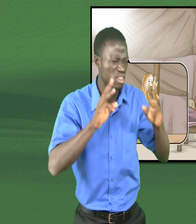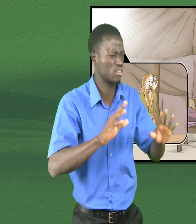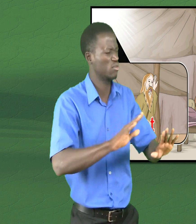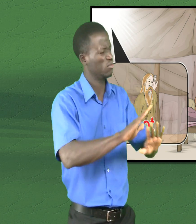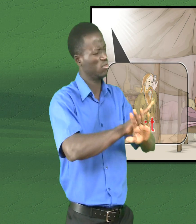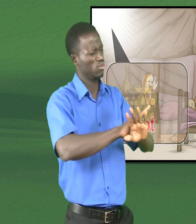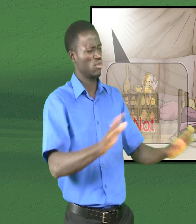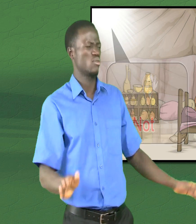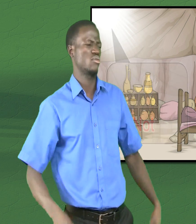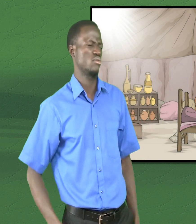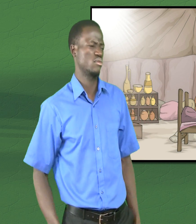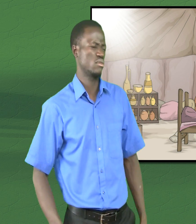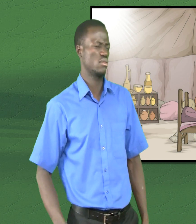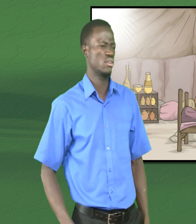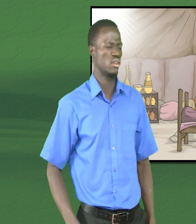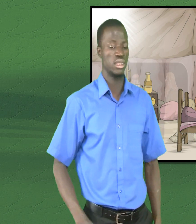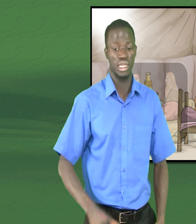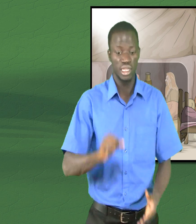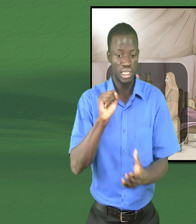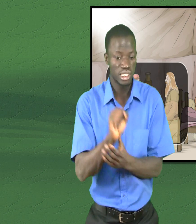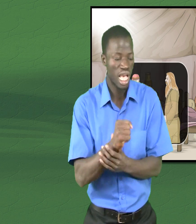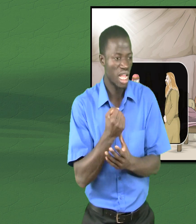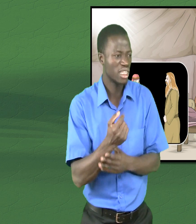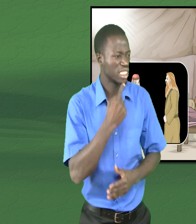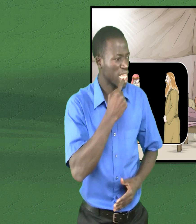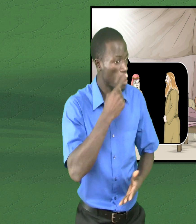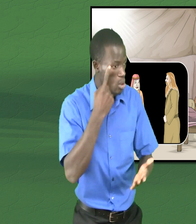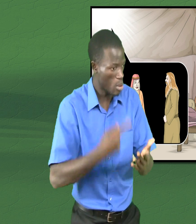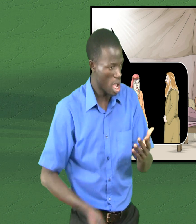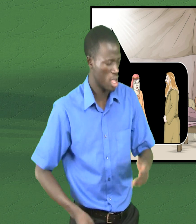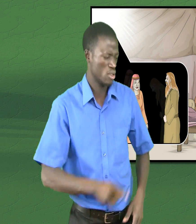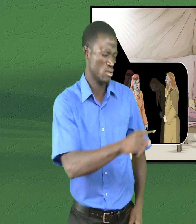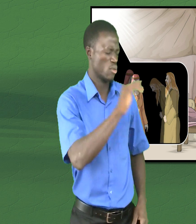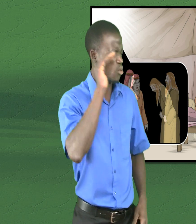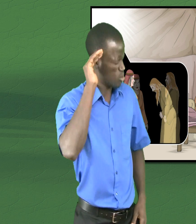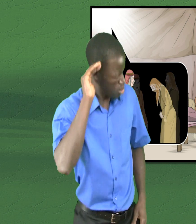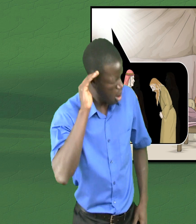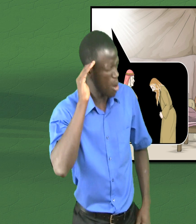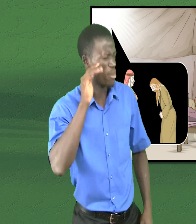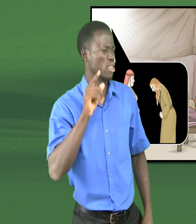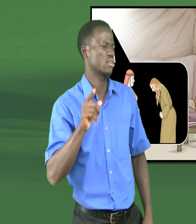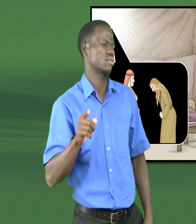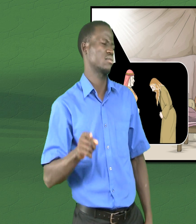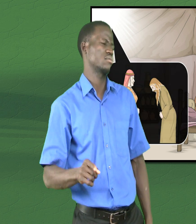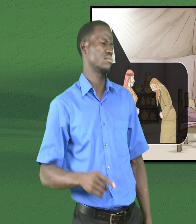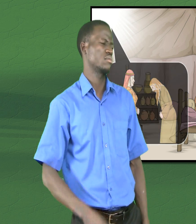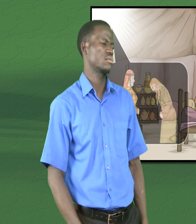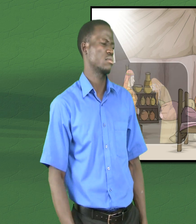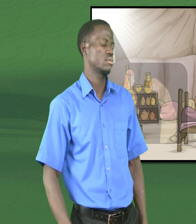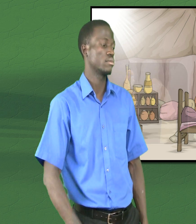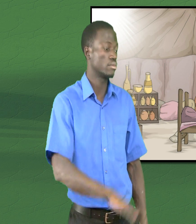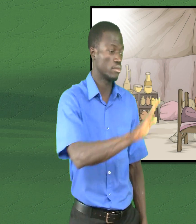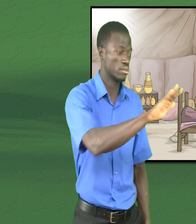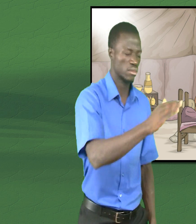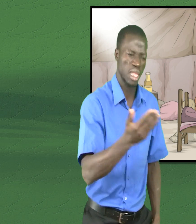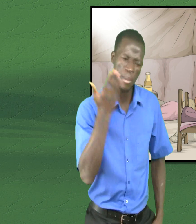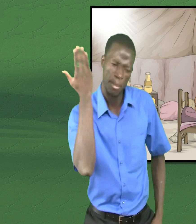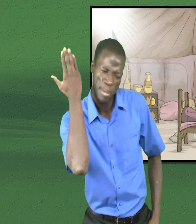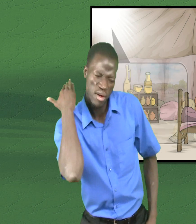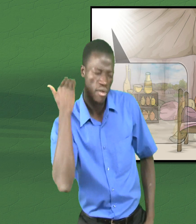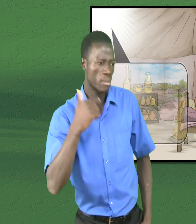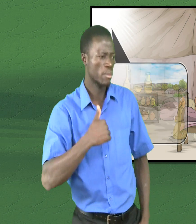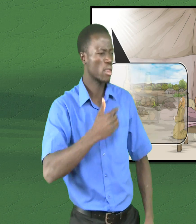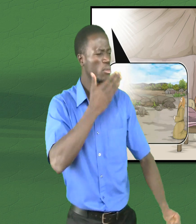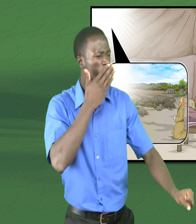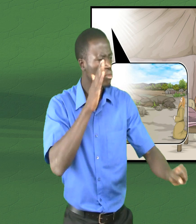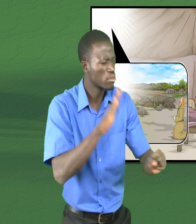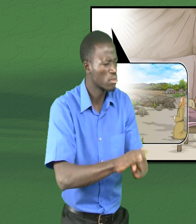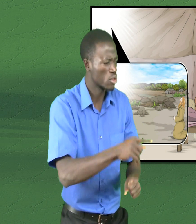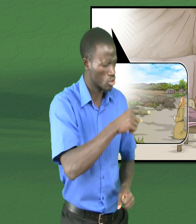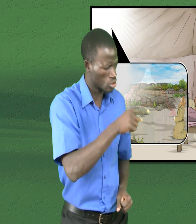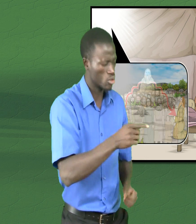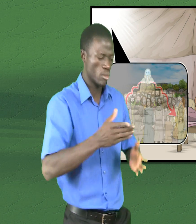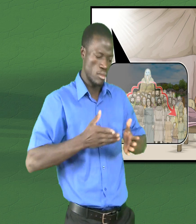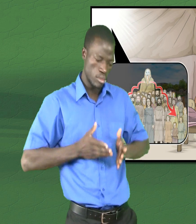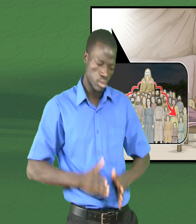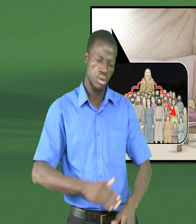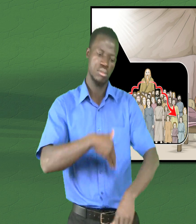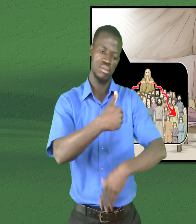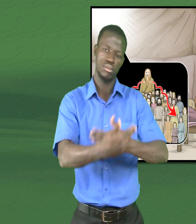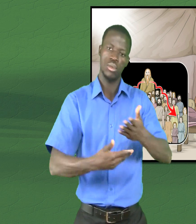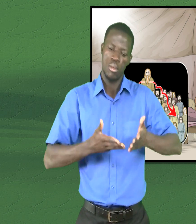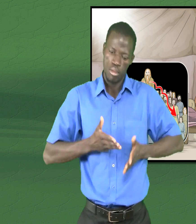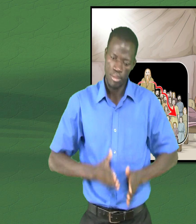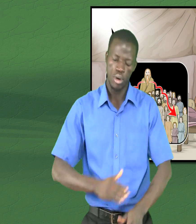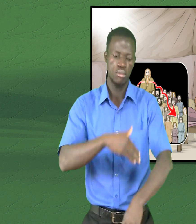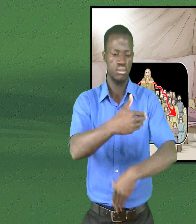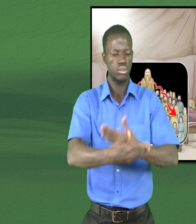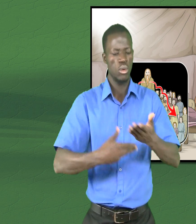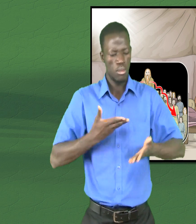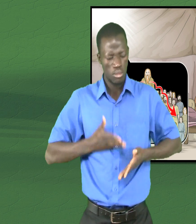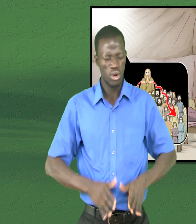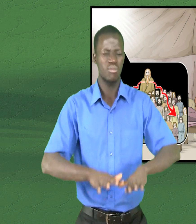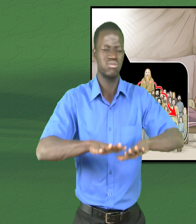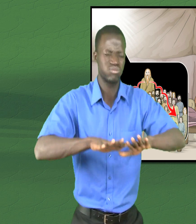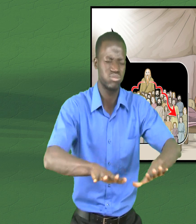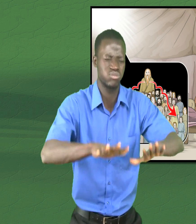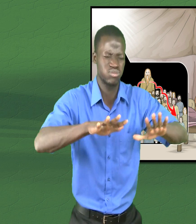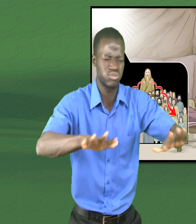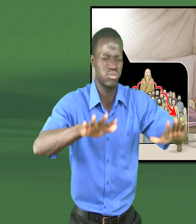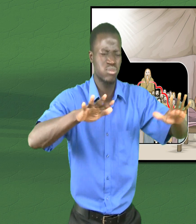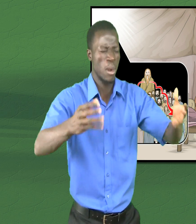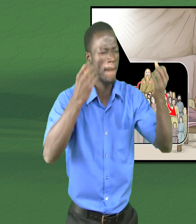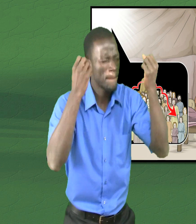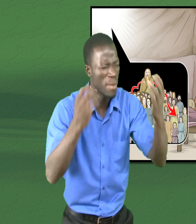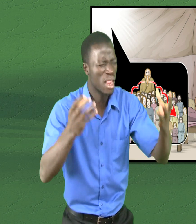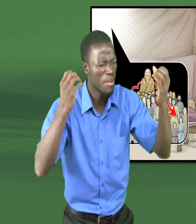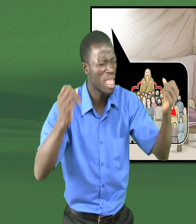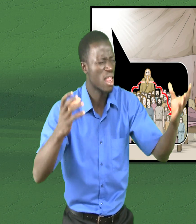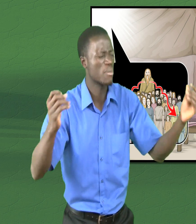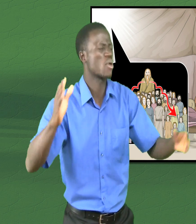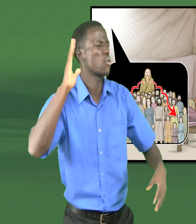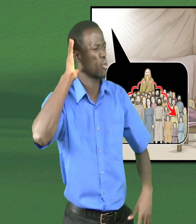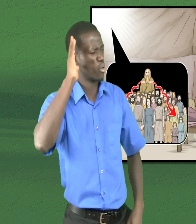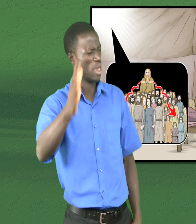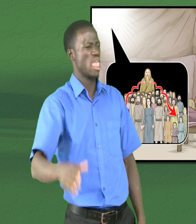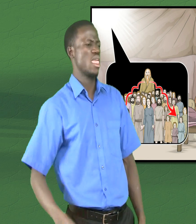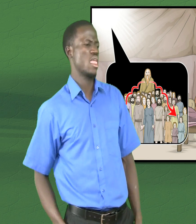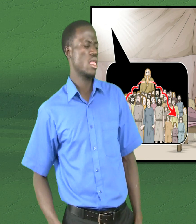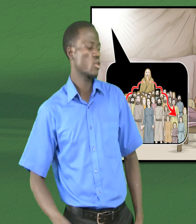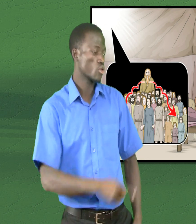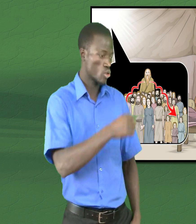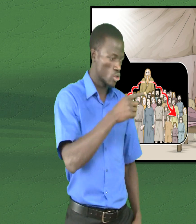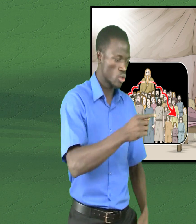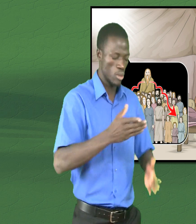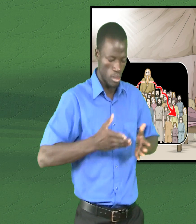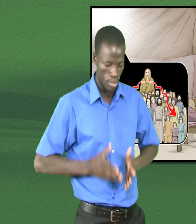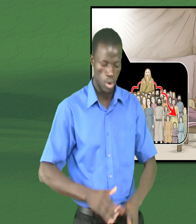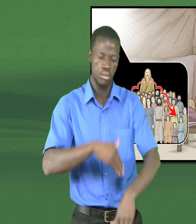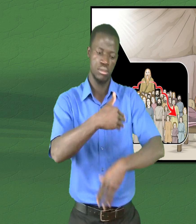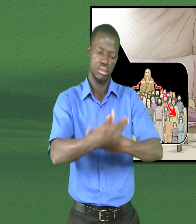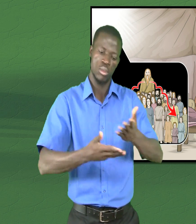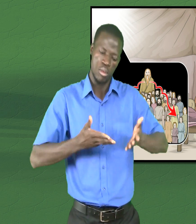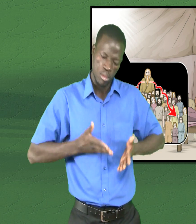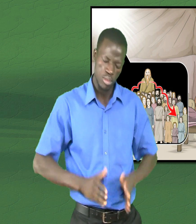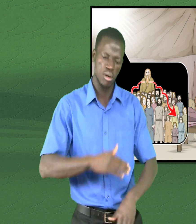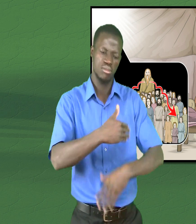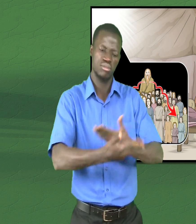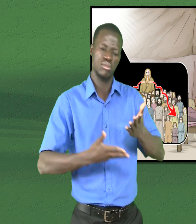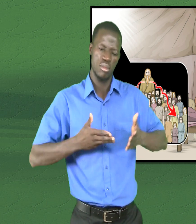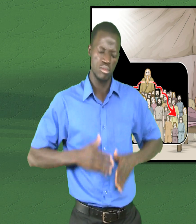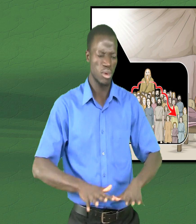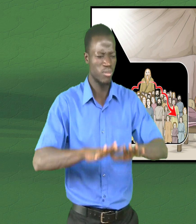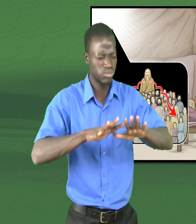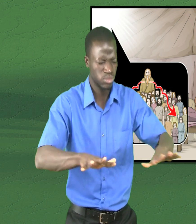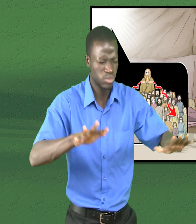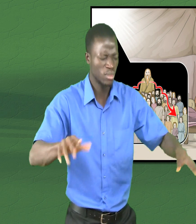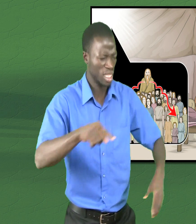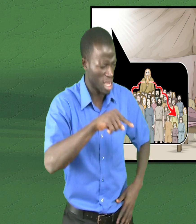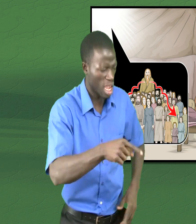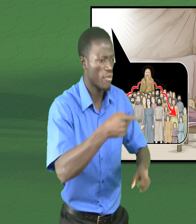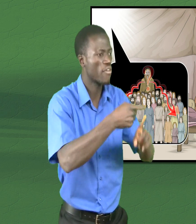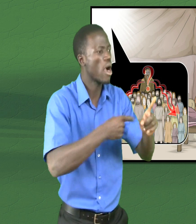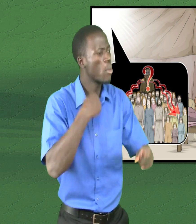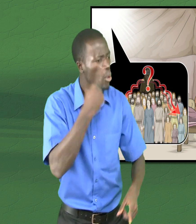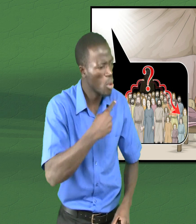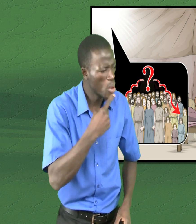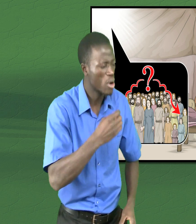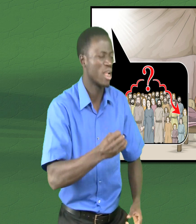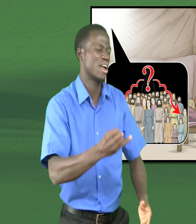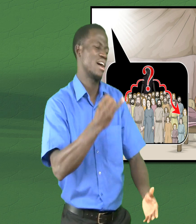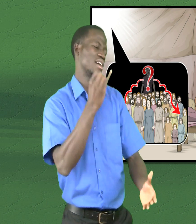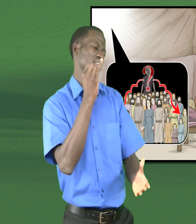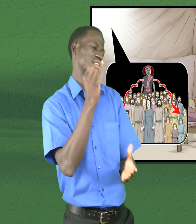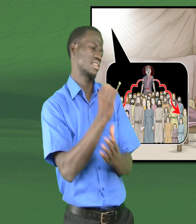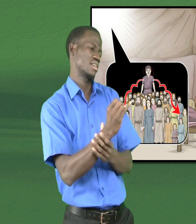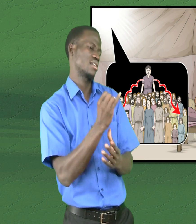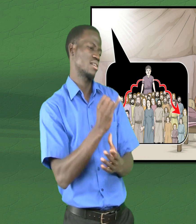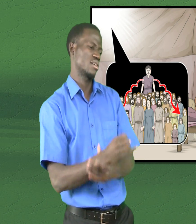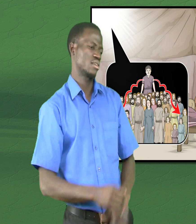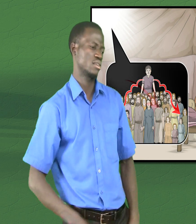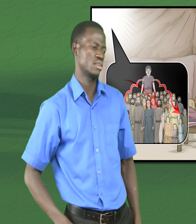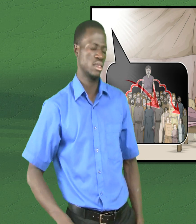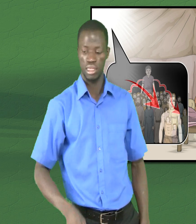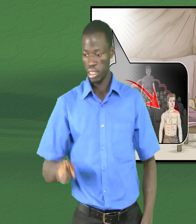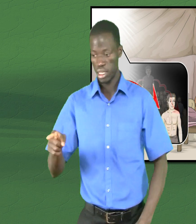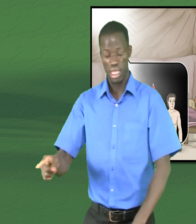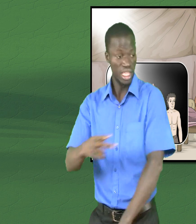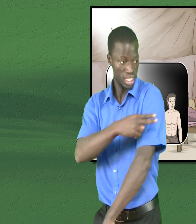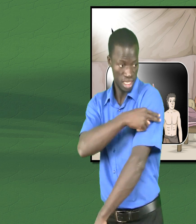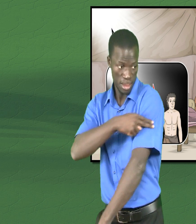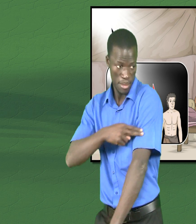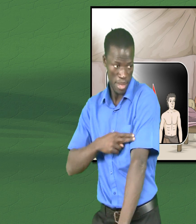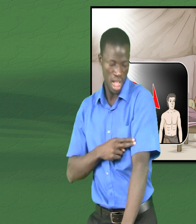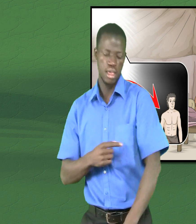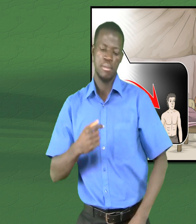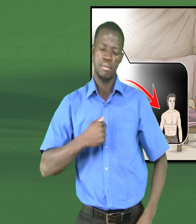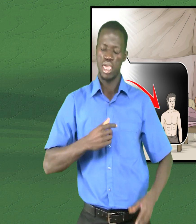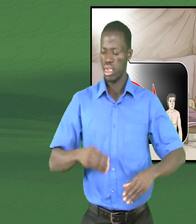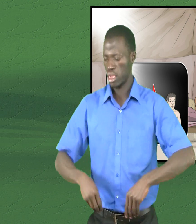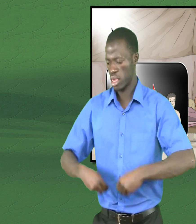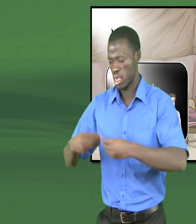Listen to everything that Sarah tells you, for through Isaac your offspring will be reckoned.